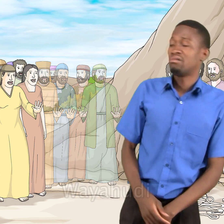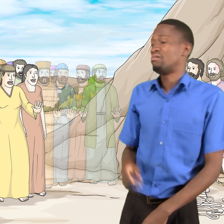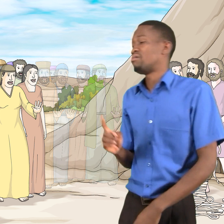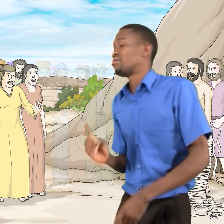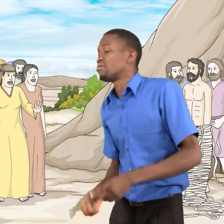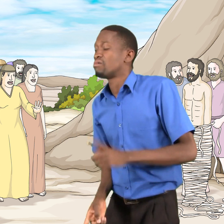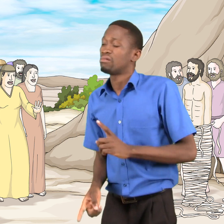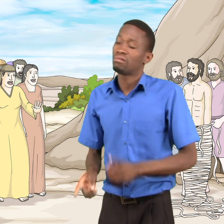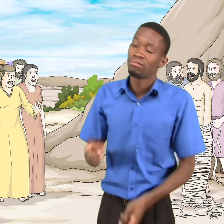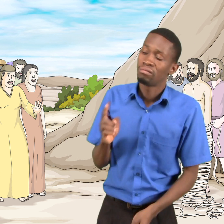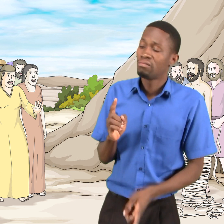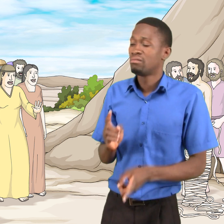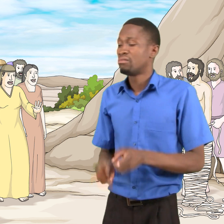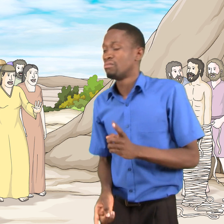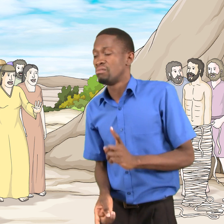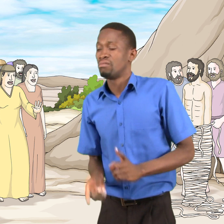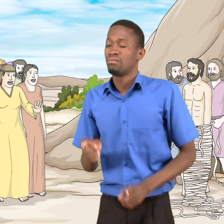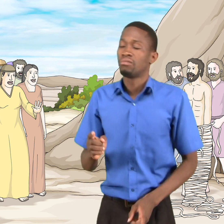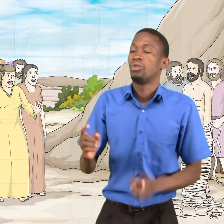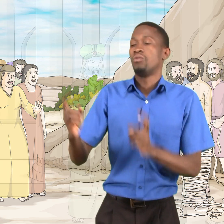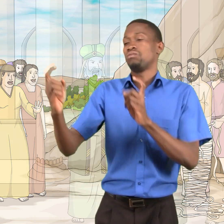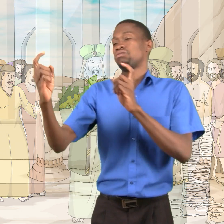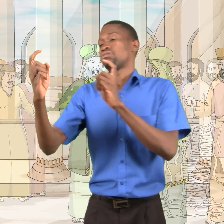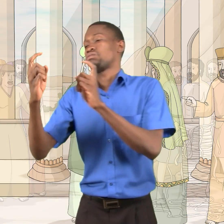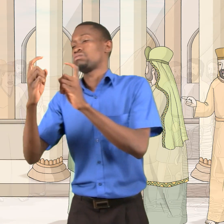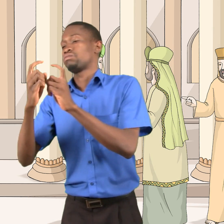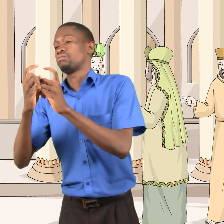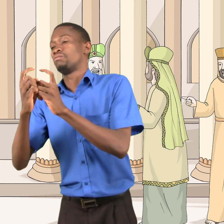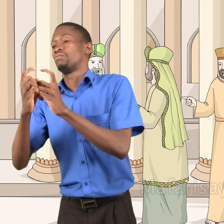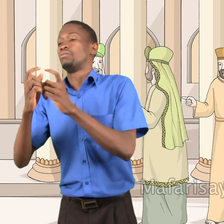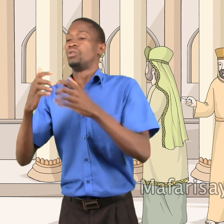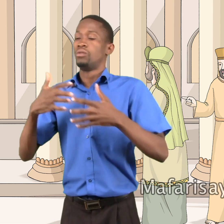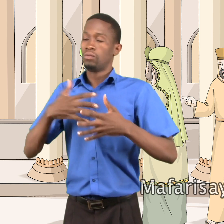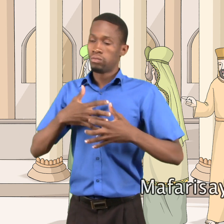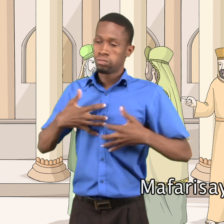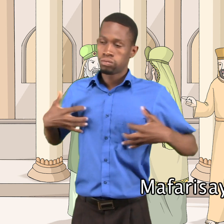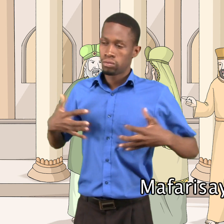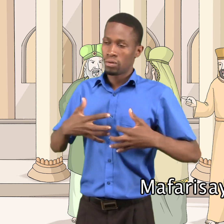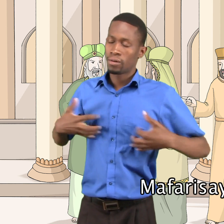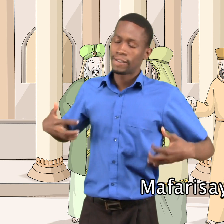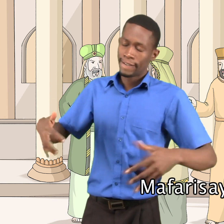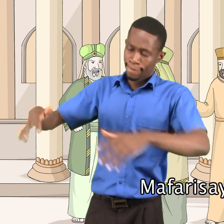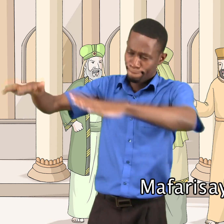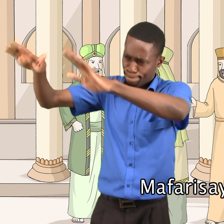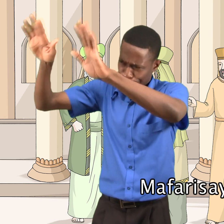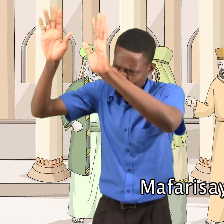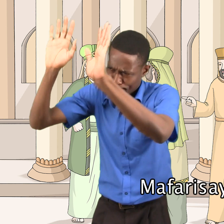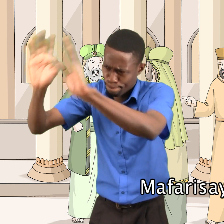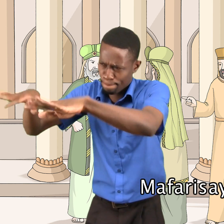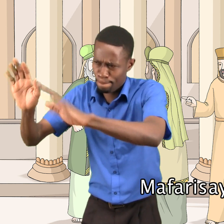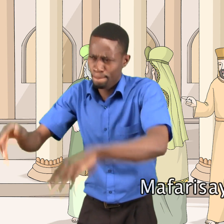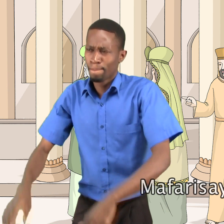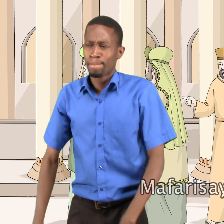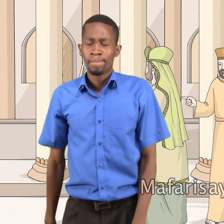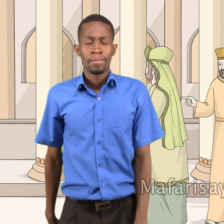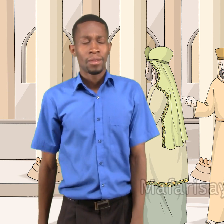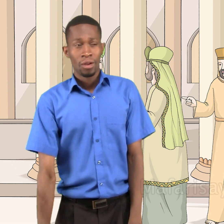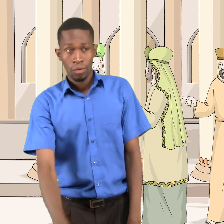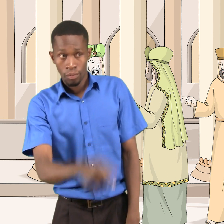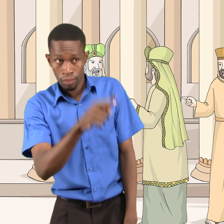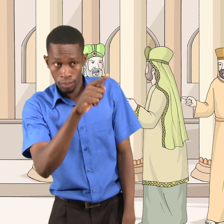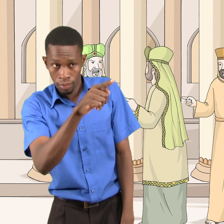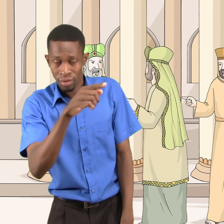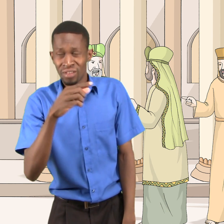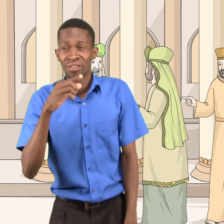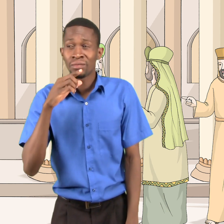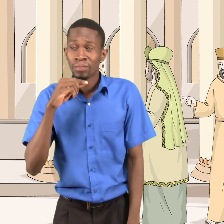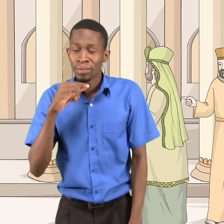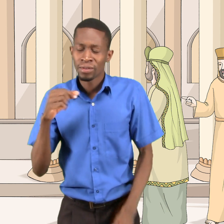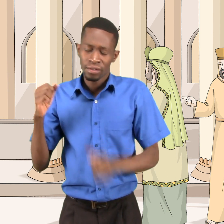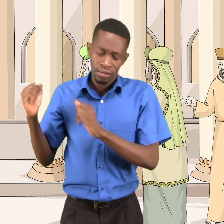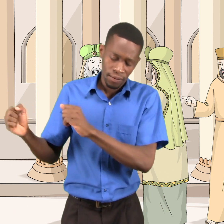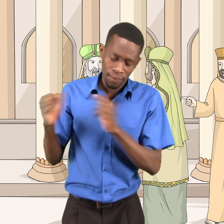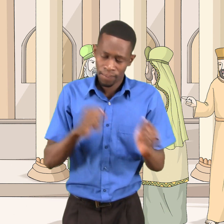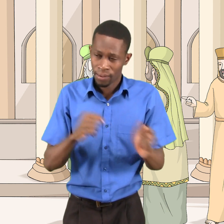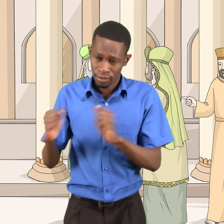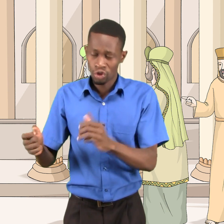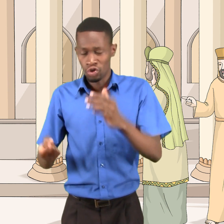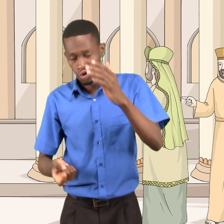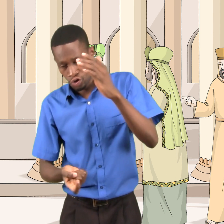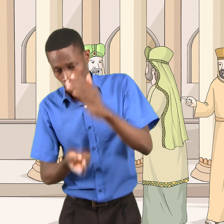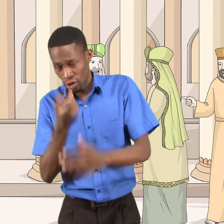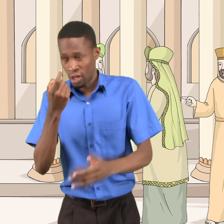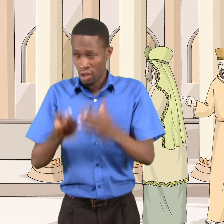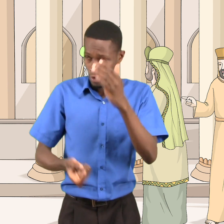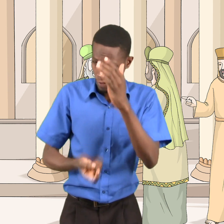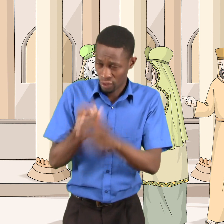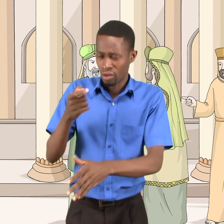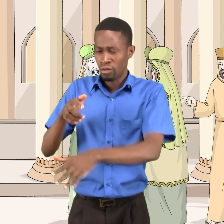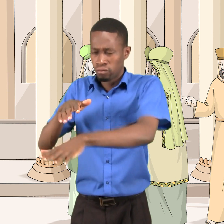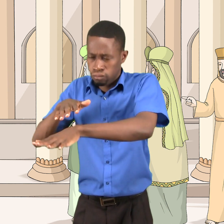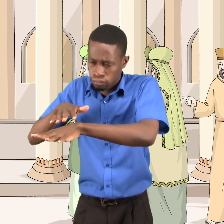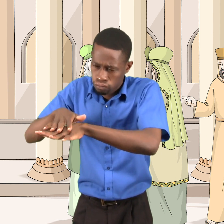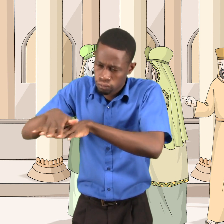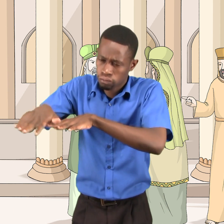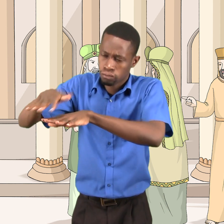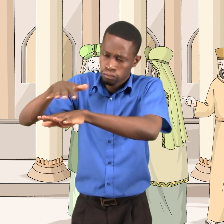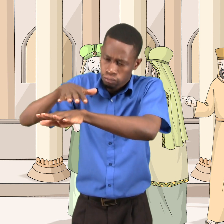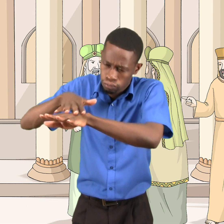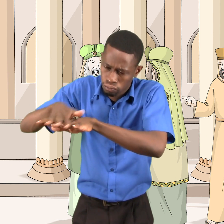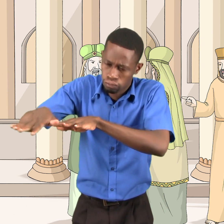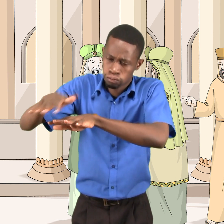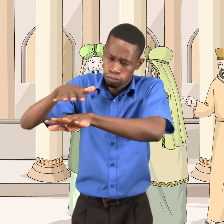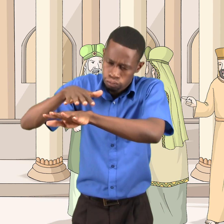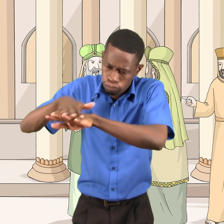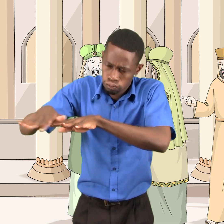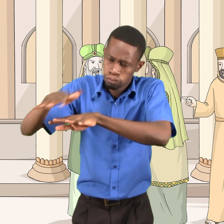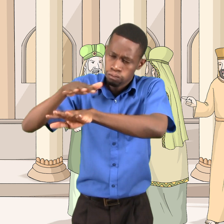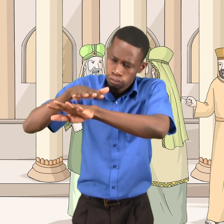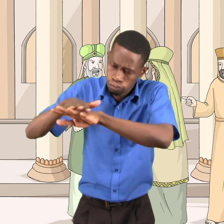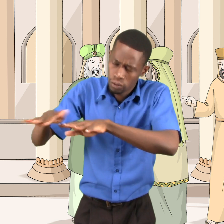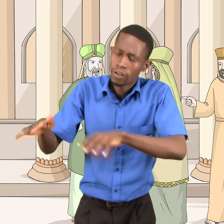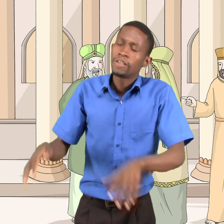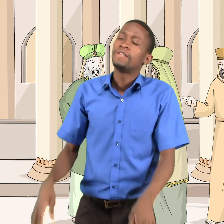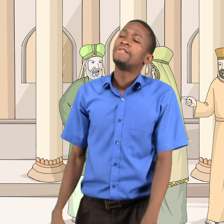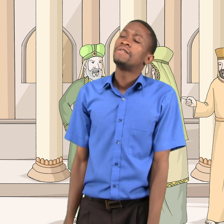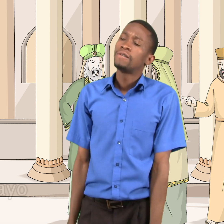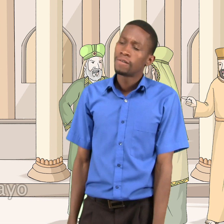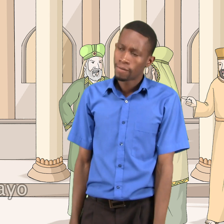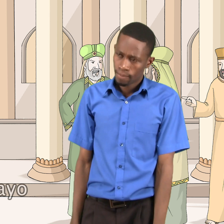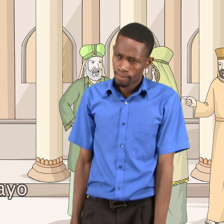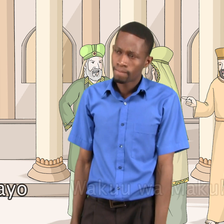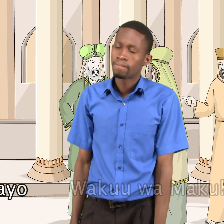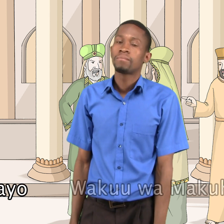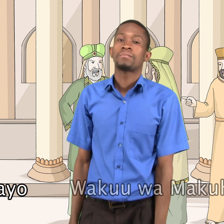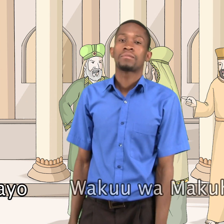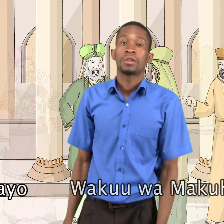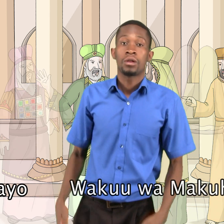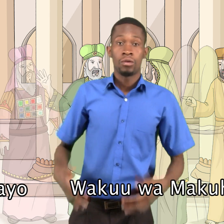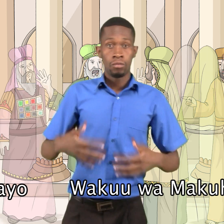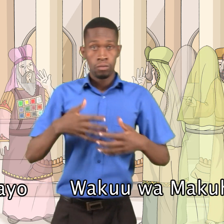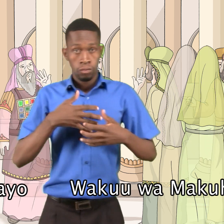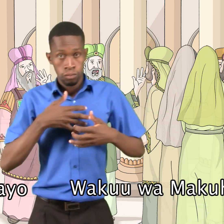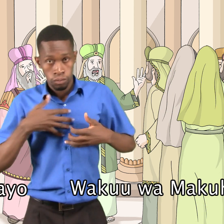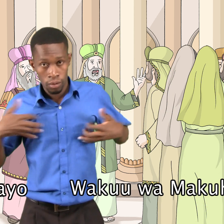But some of them went to the Pharisees and told them what Jesus had done.